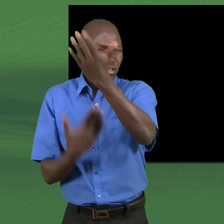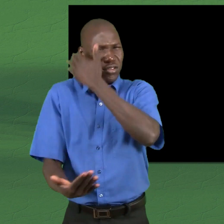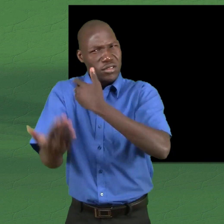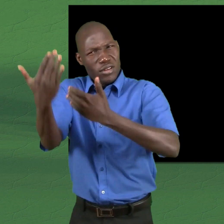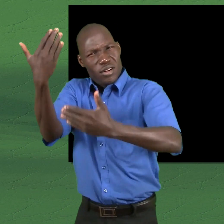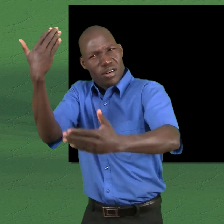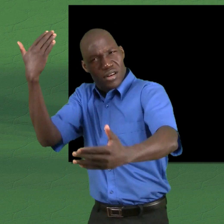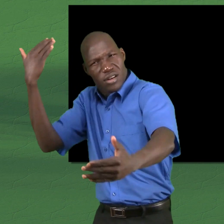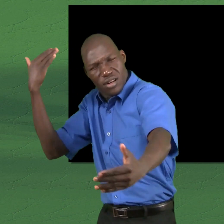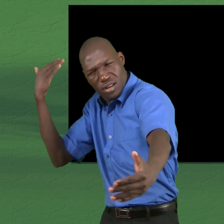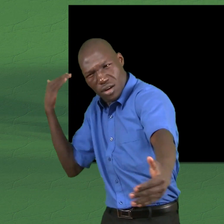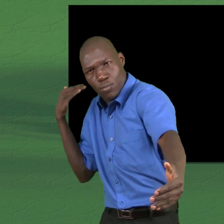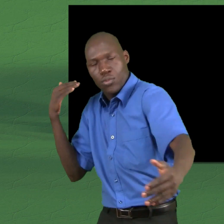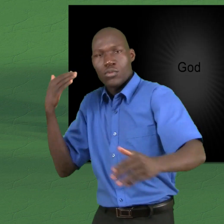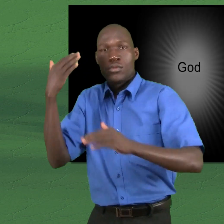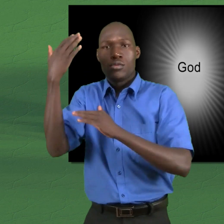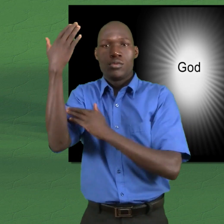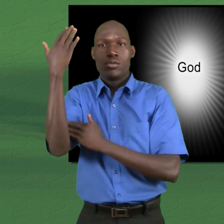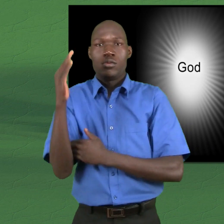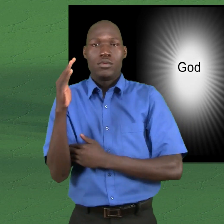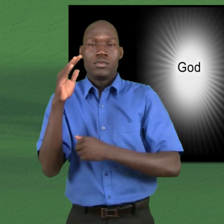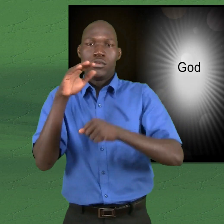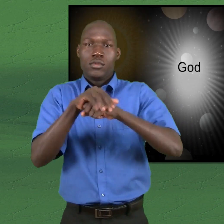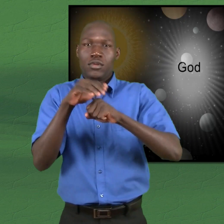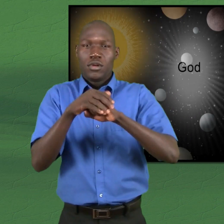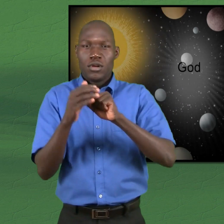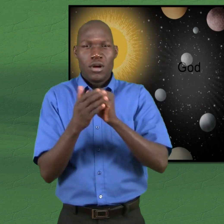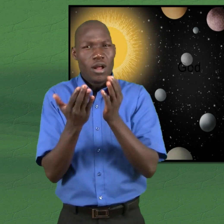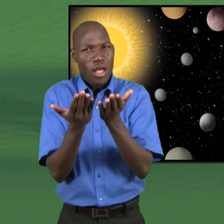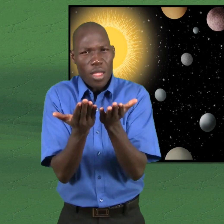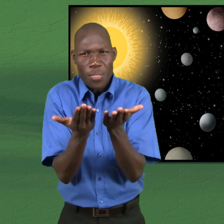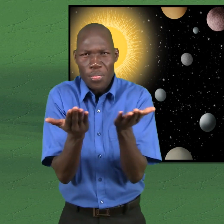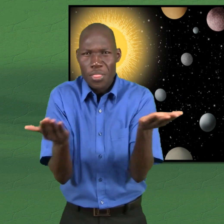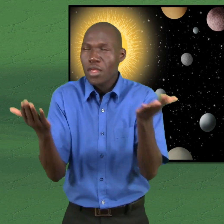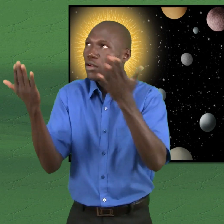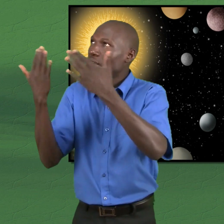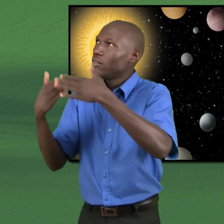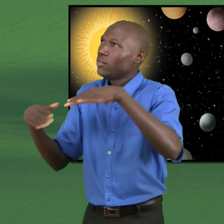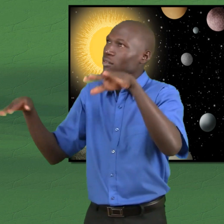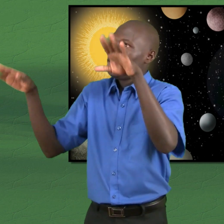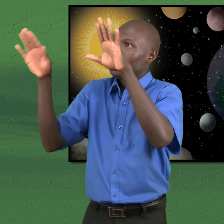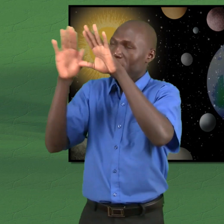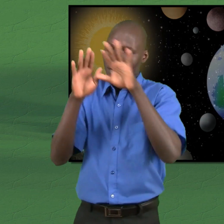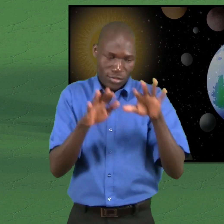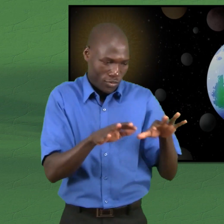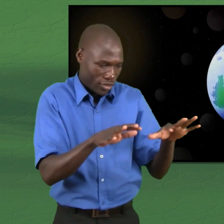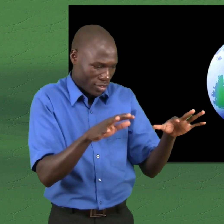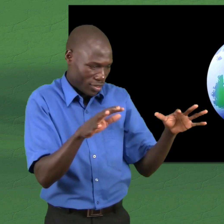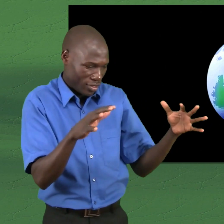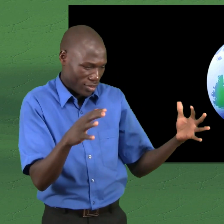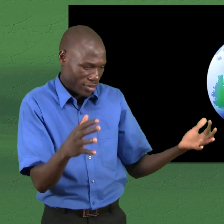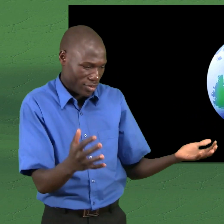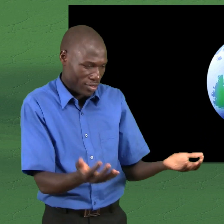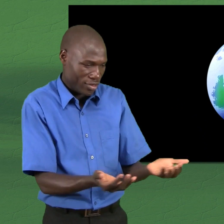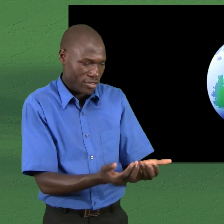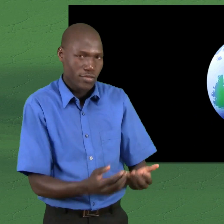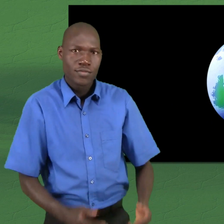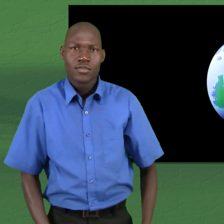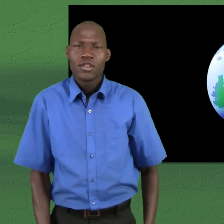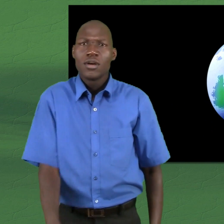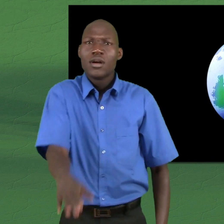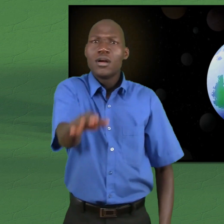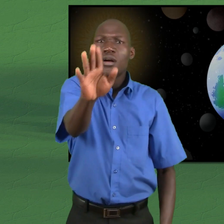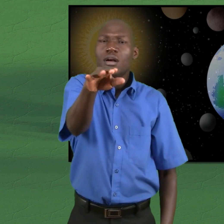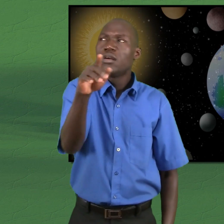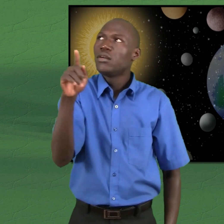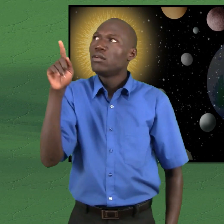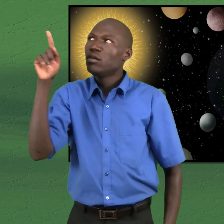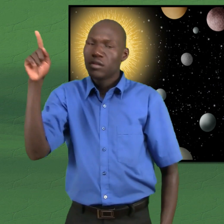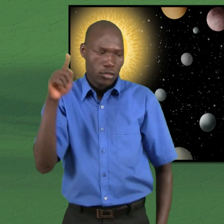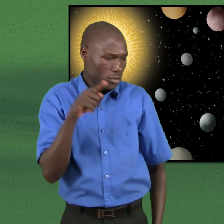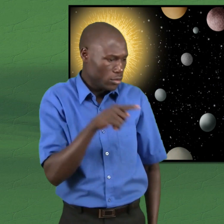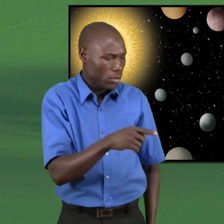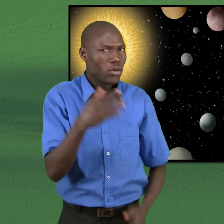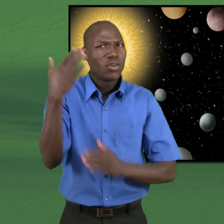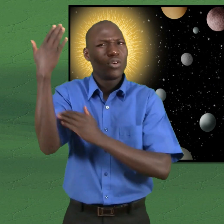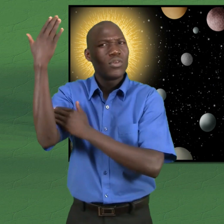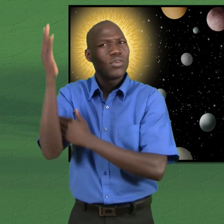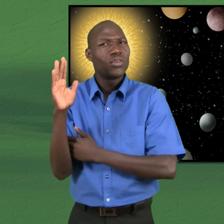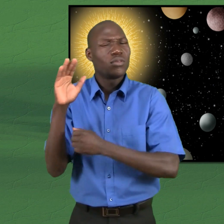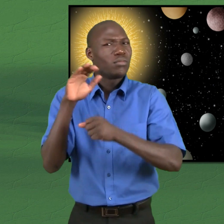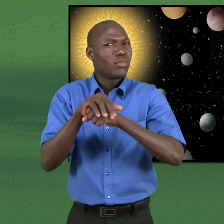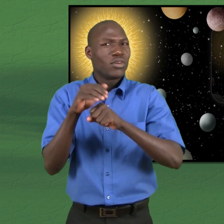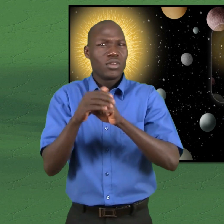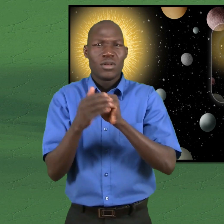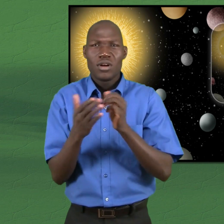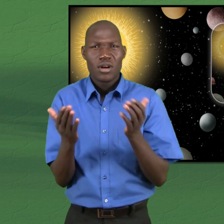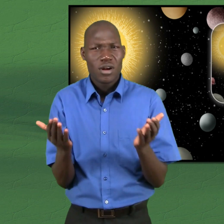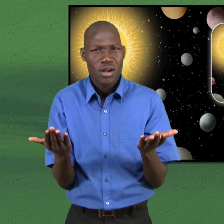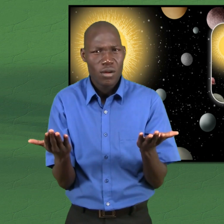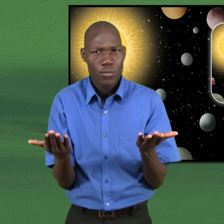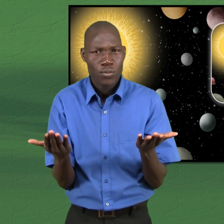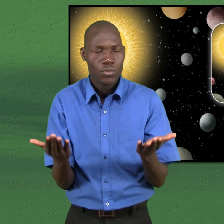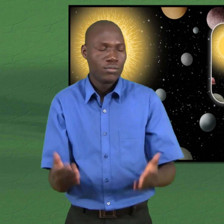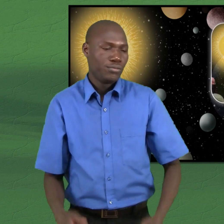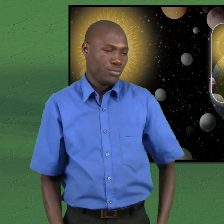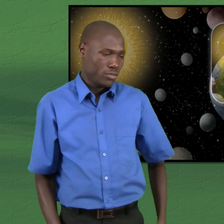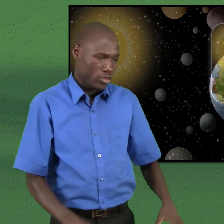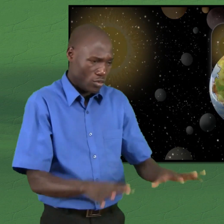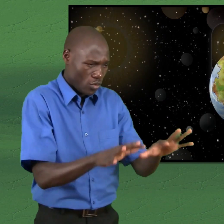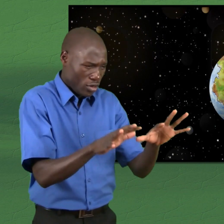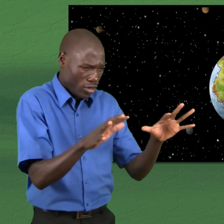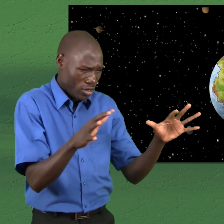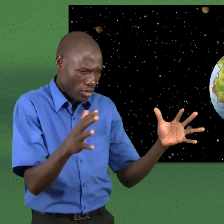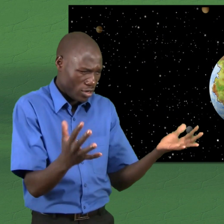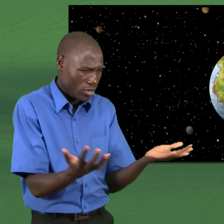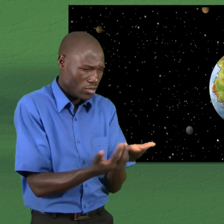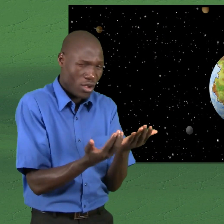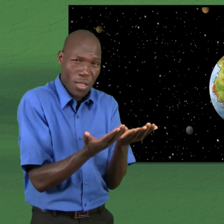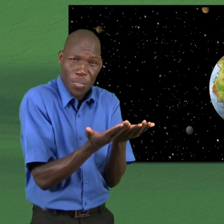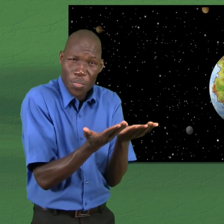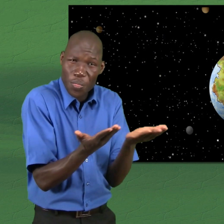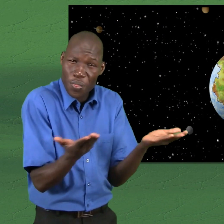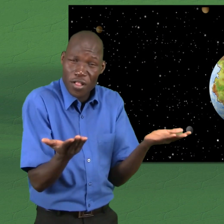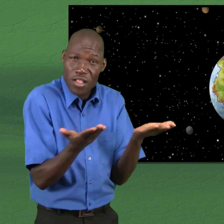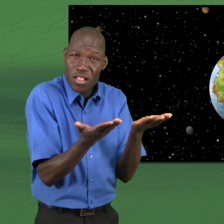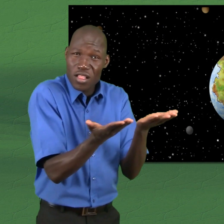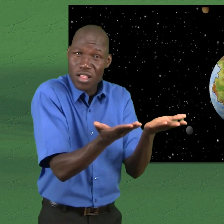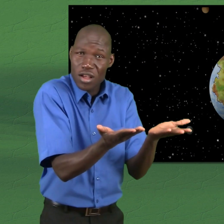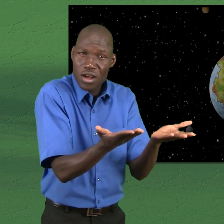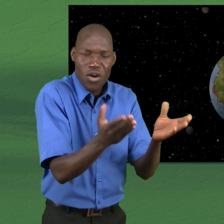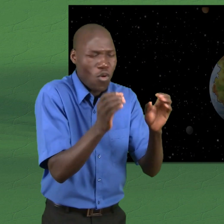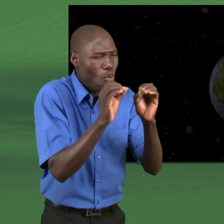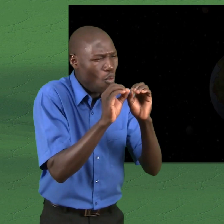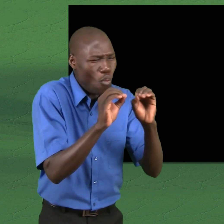In the beginning God created the heavens and the earth.